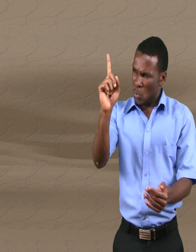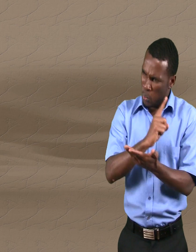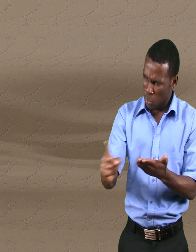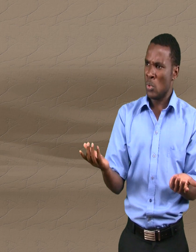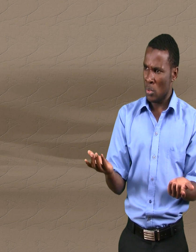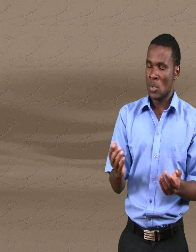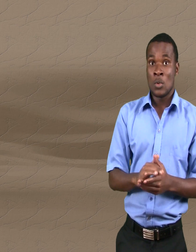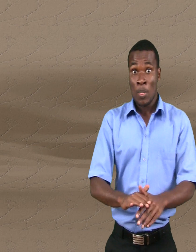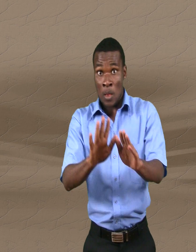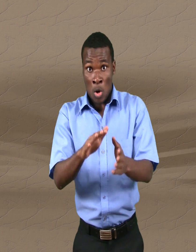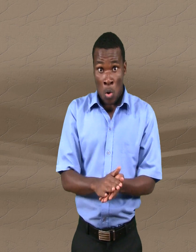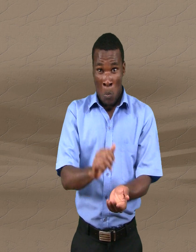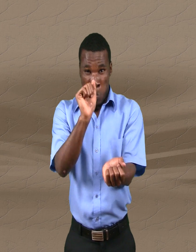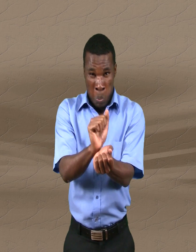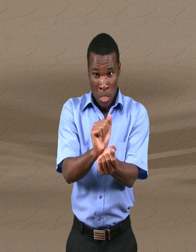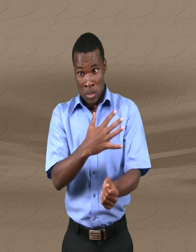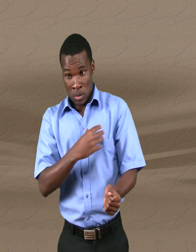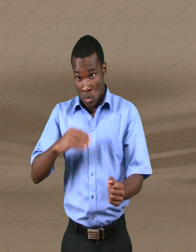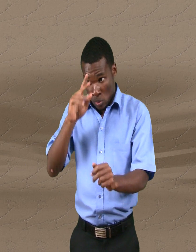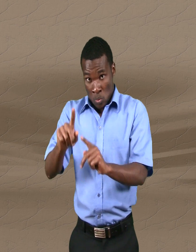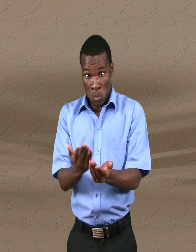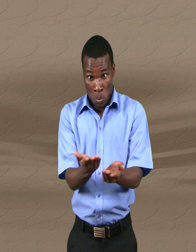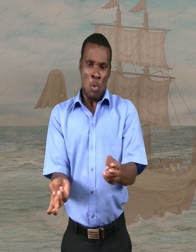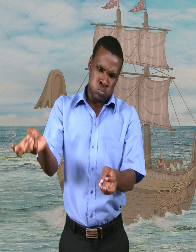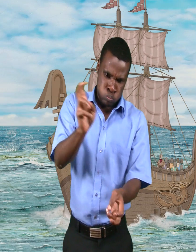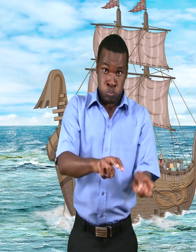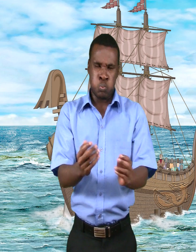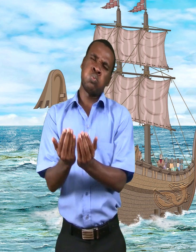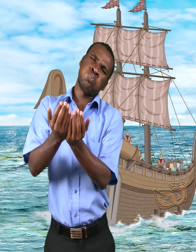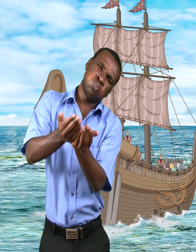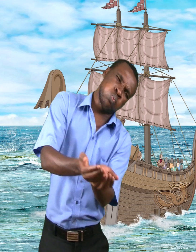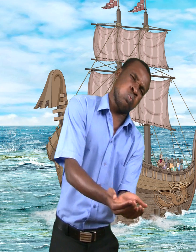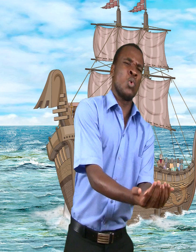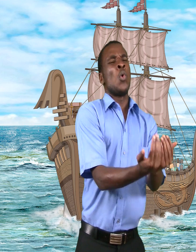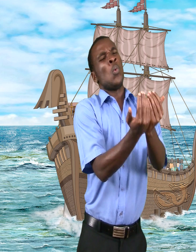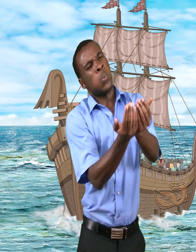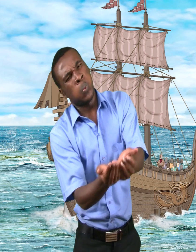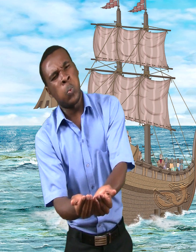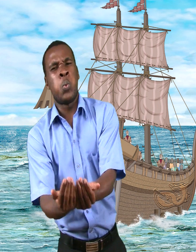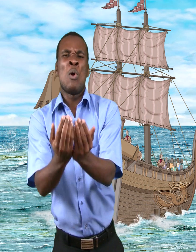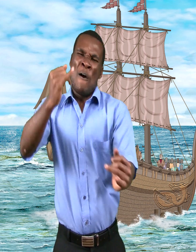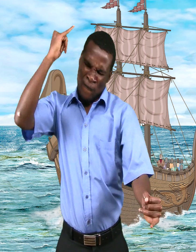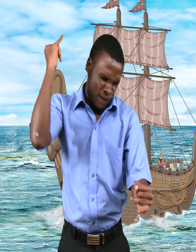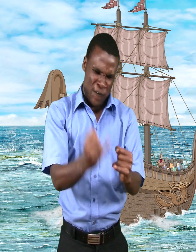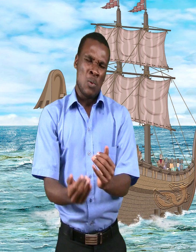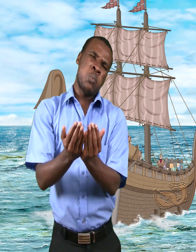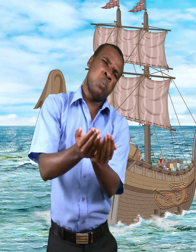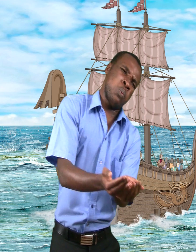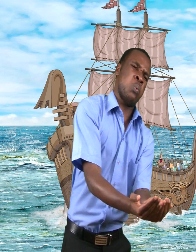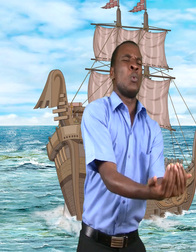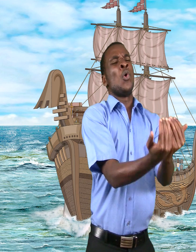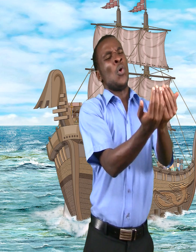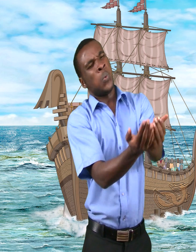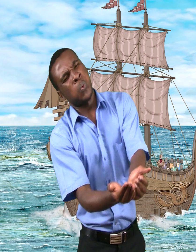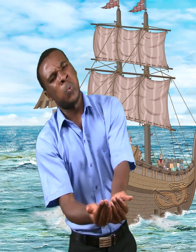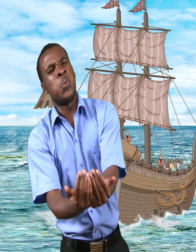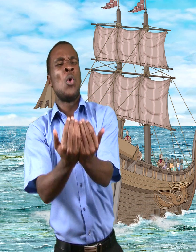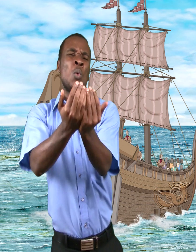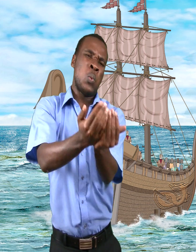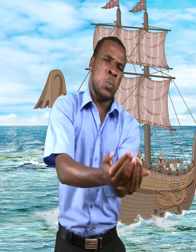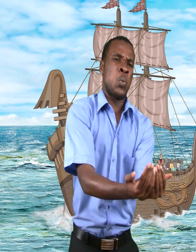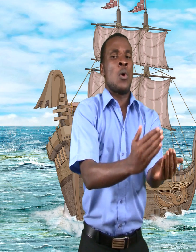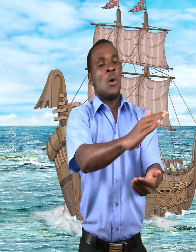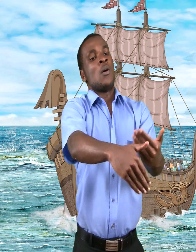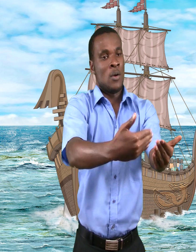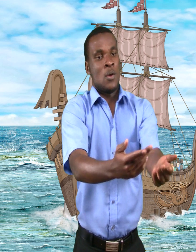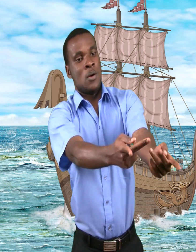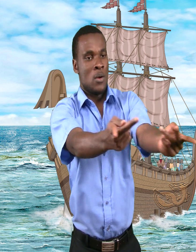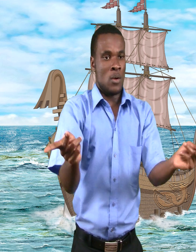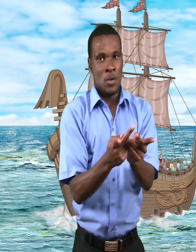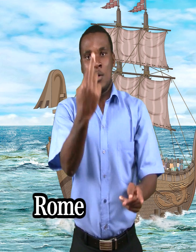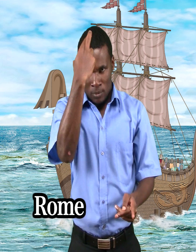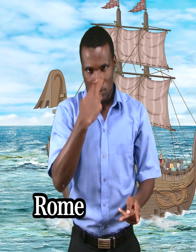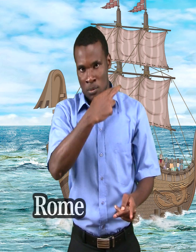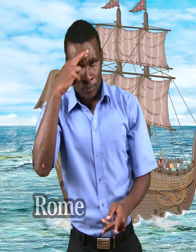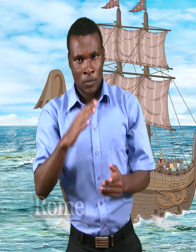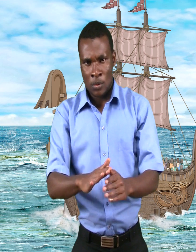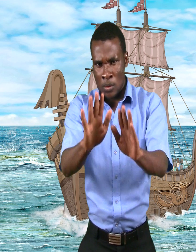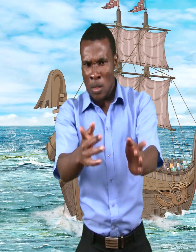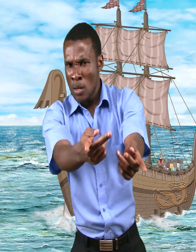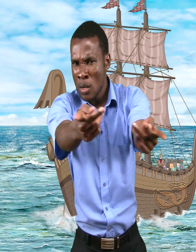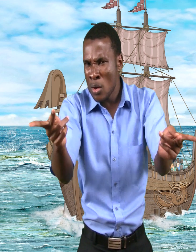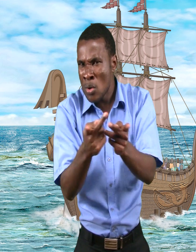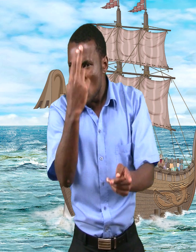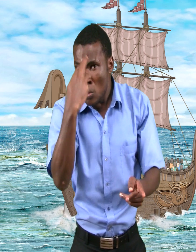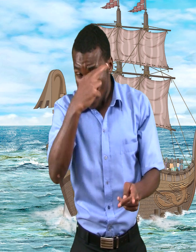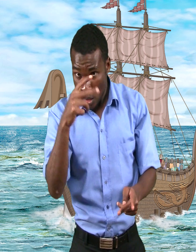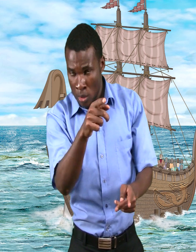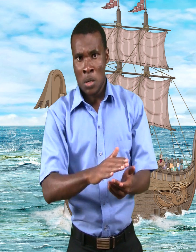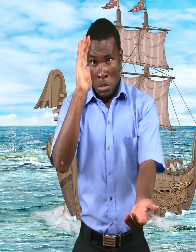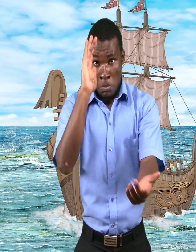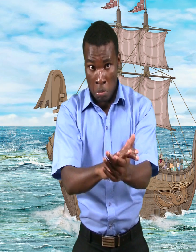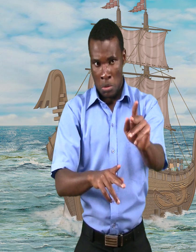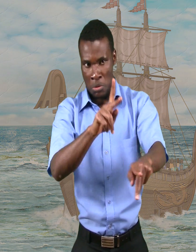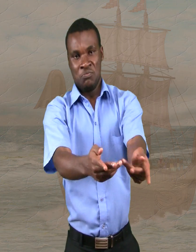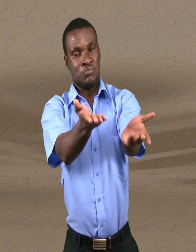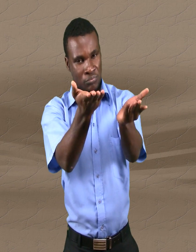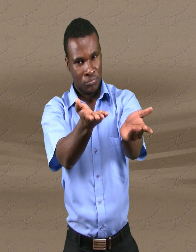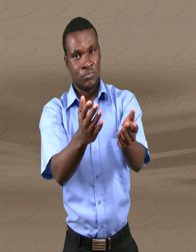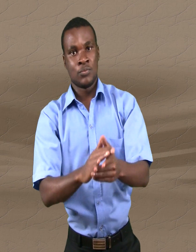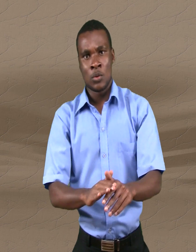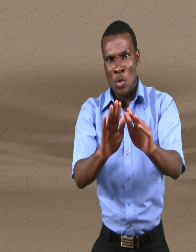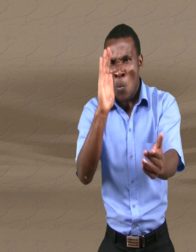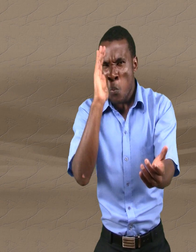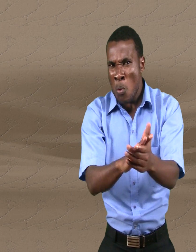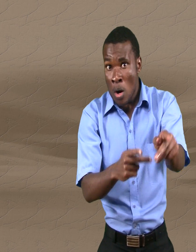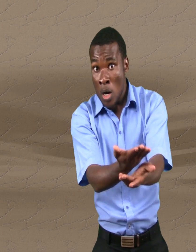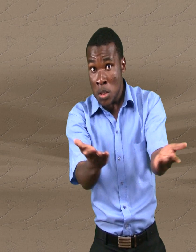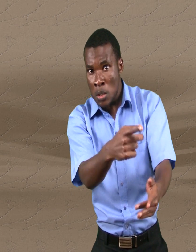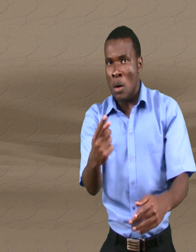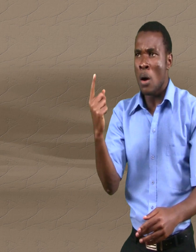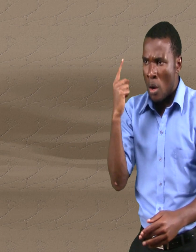There we found some brothers who invited us to spend the week with them.